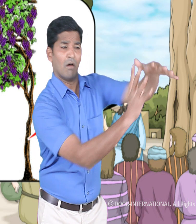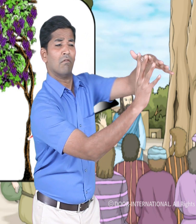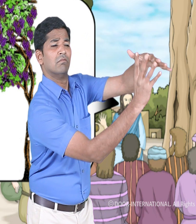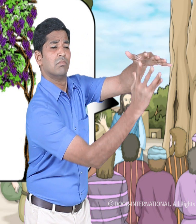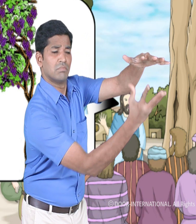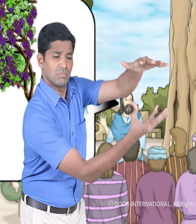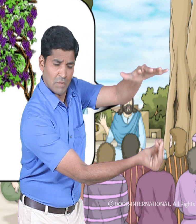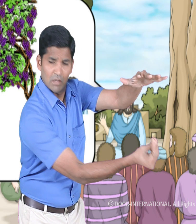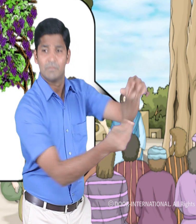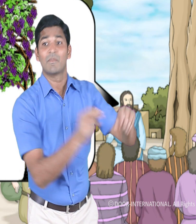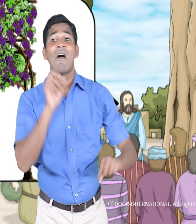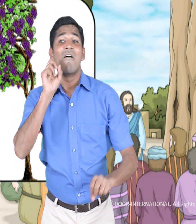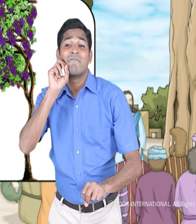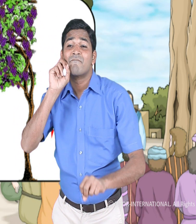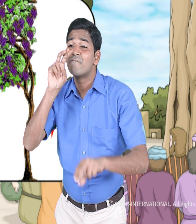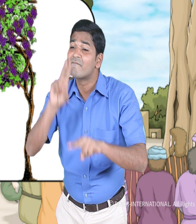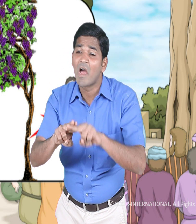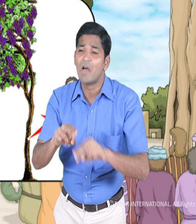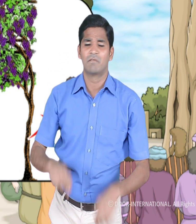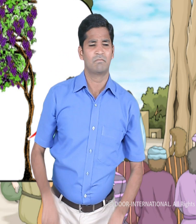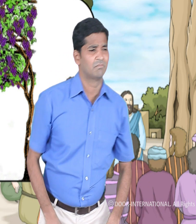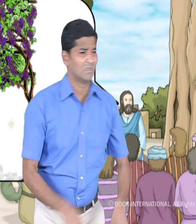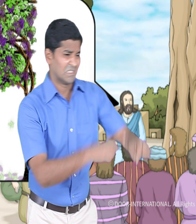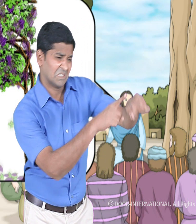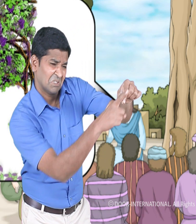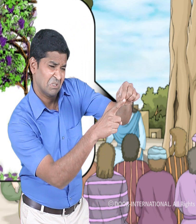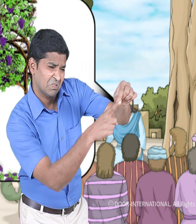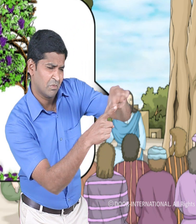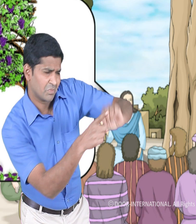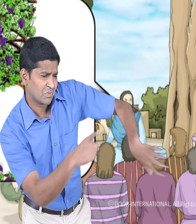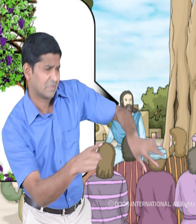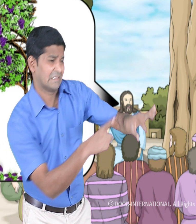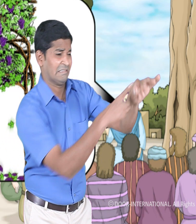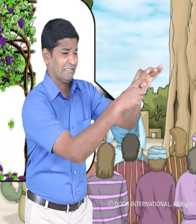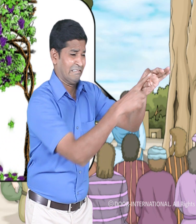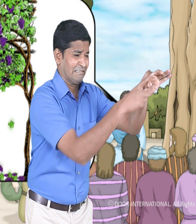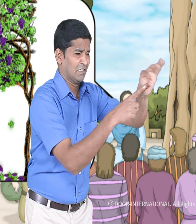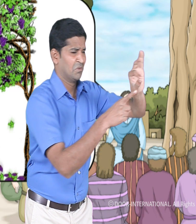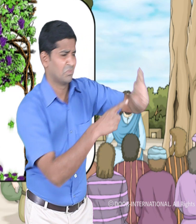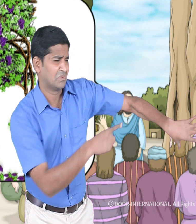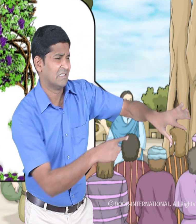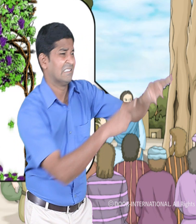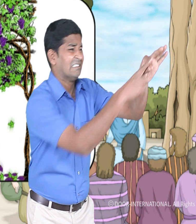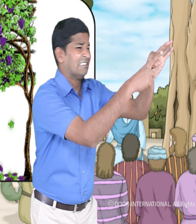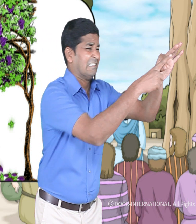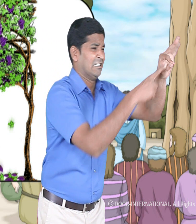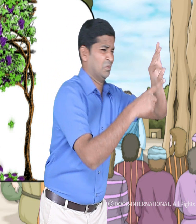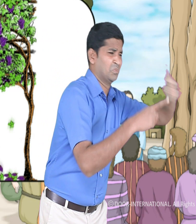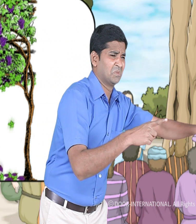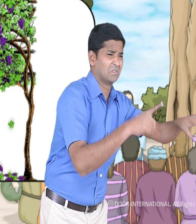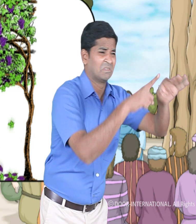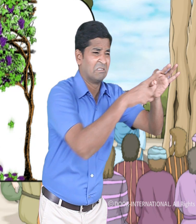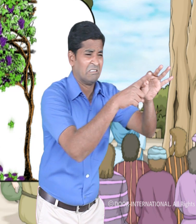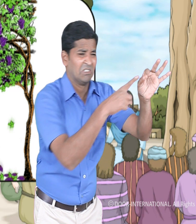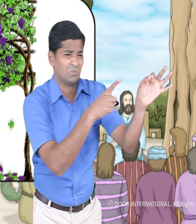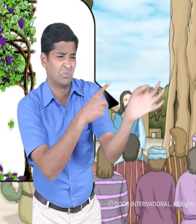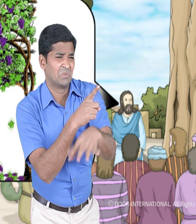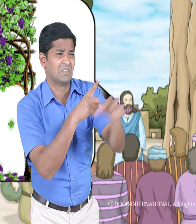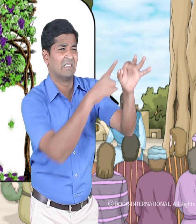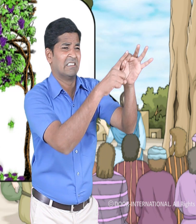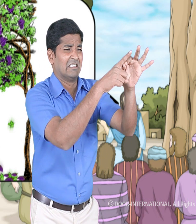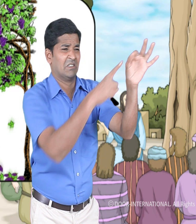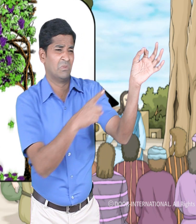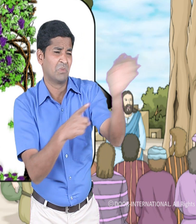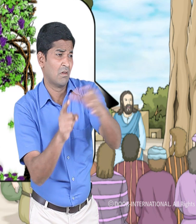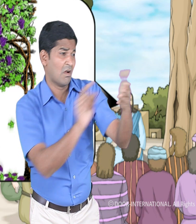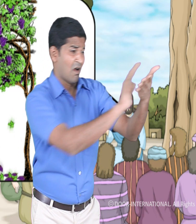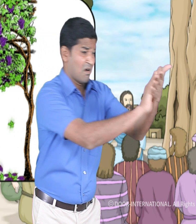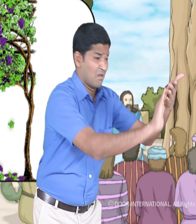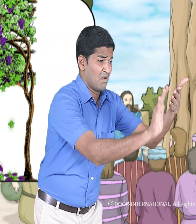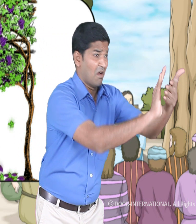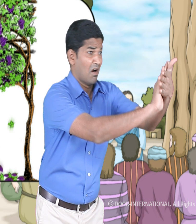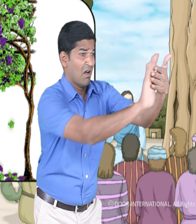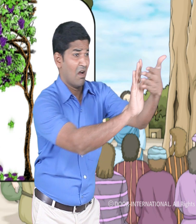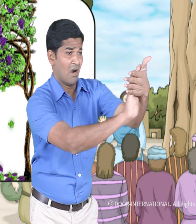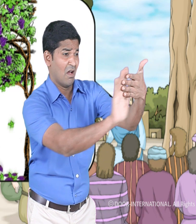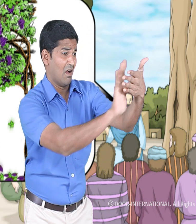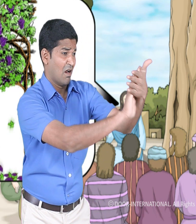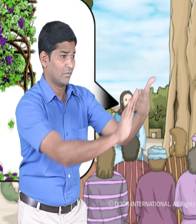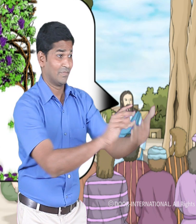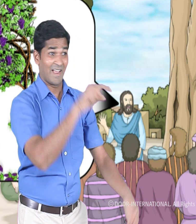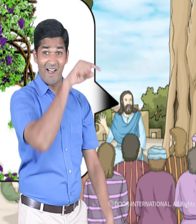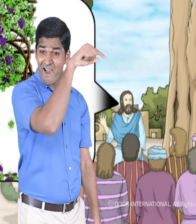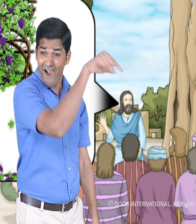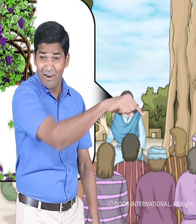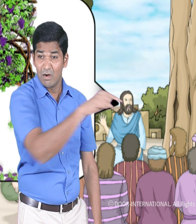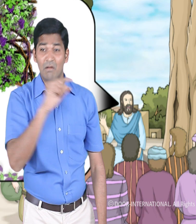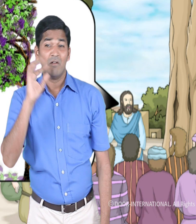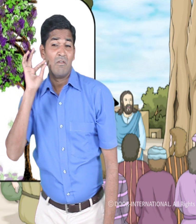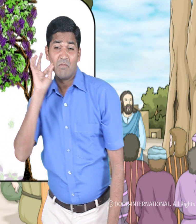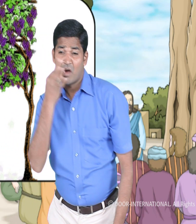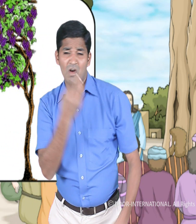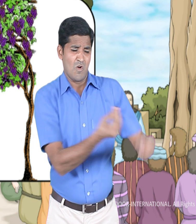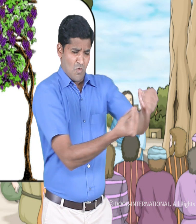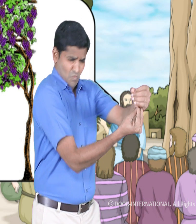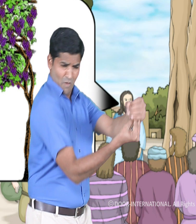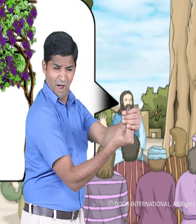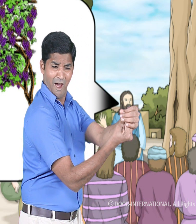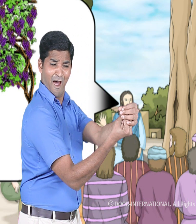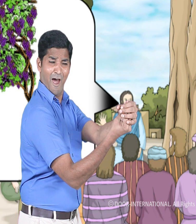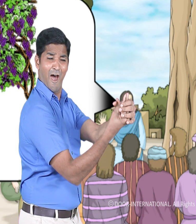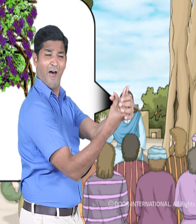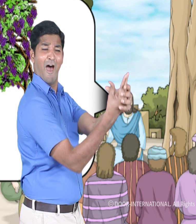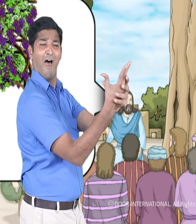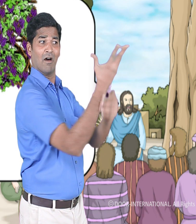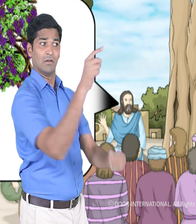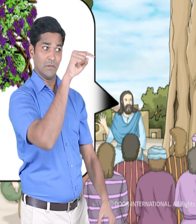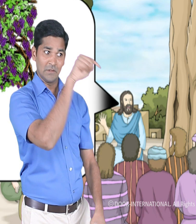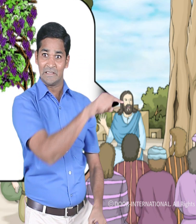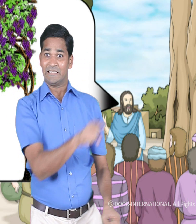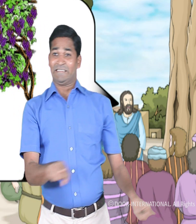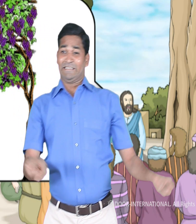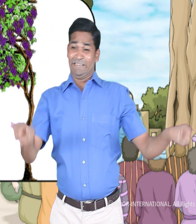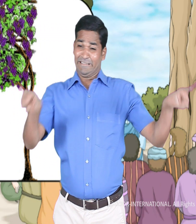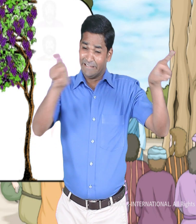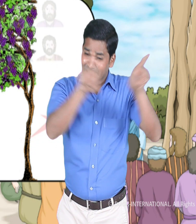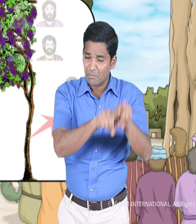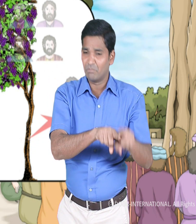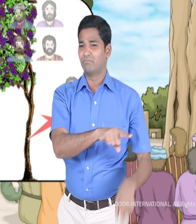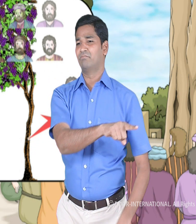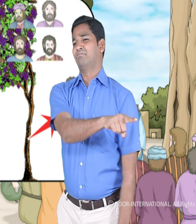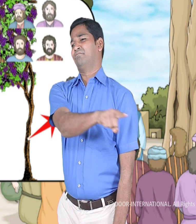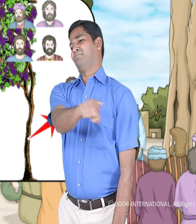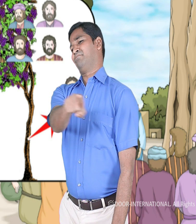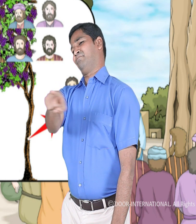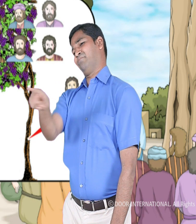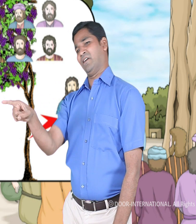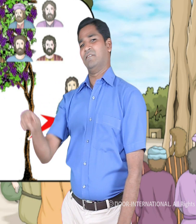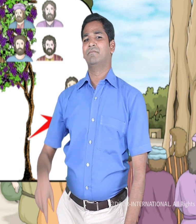He cuts off every branch in Me that bears no fruit, and every branch that does bear fruit, He prunes to make it even more fruitful.